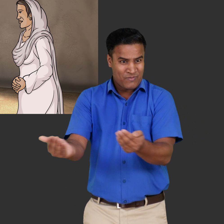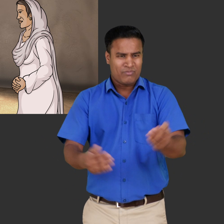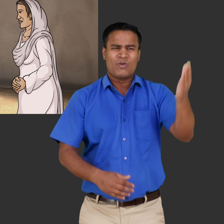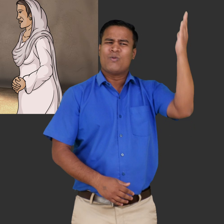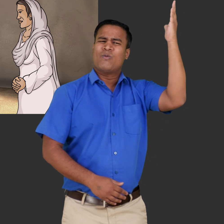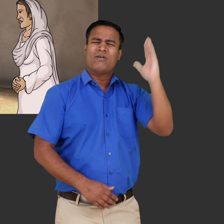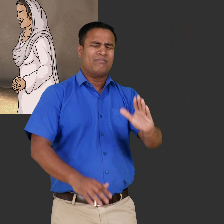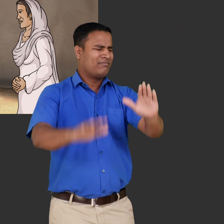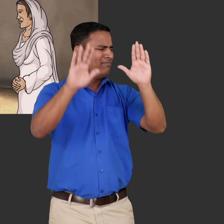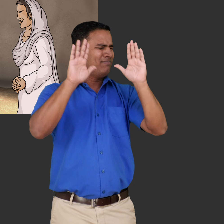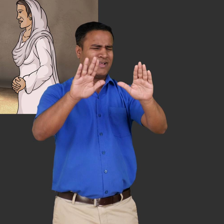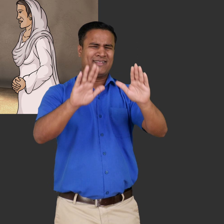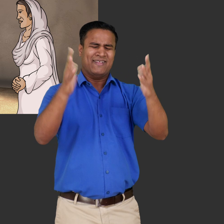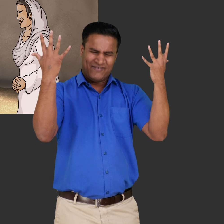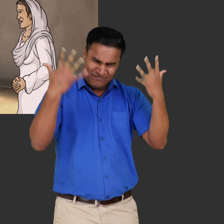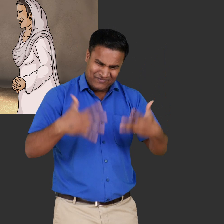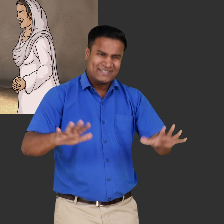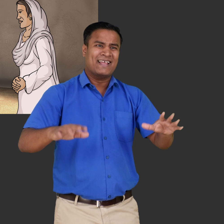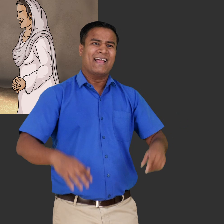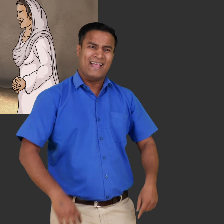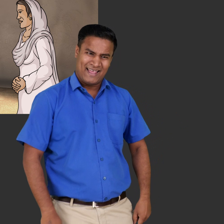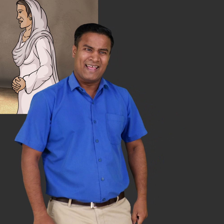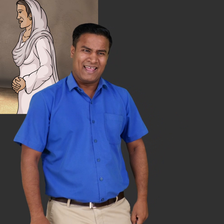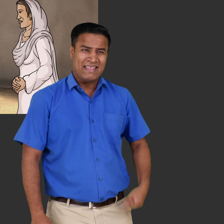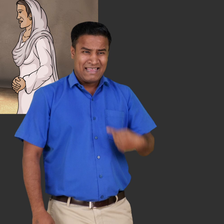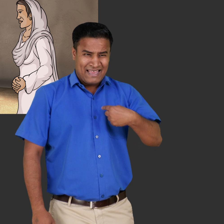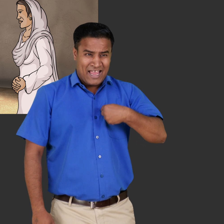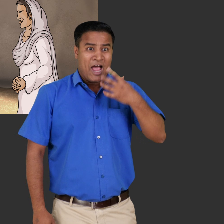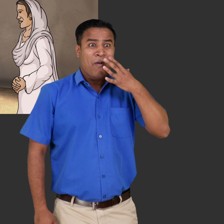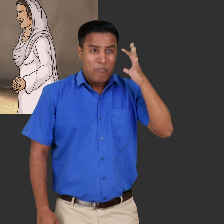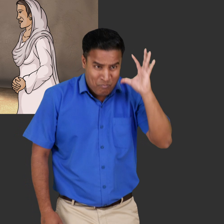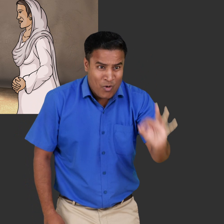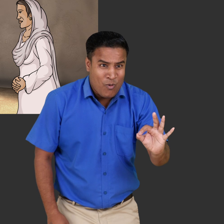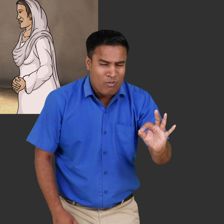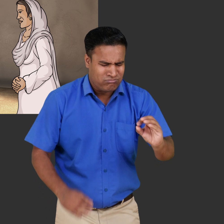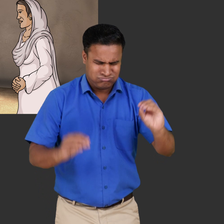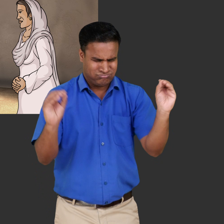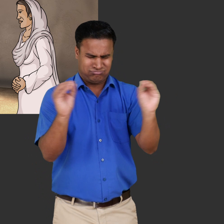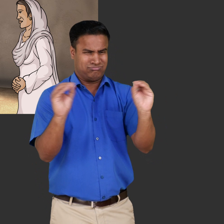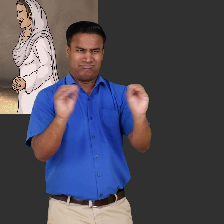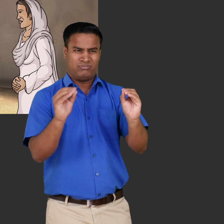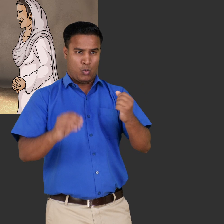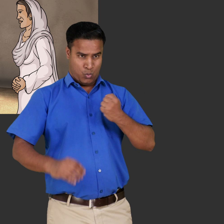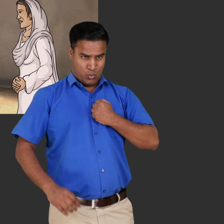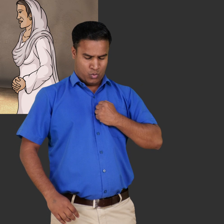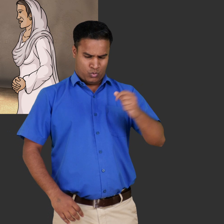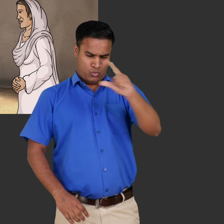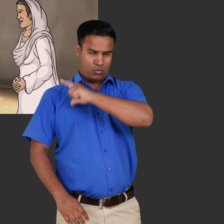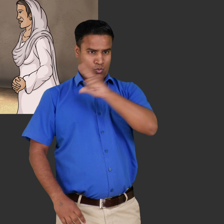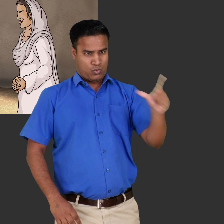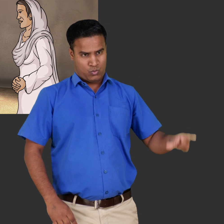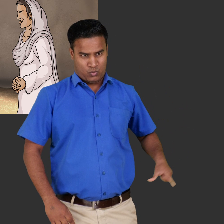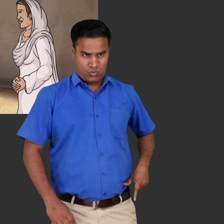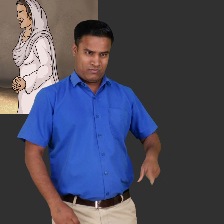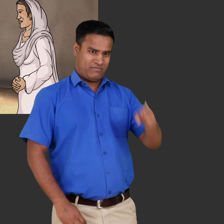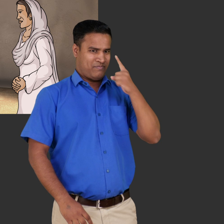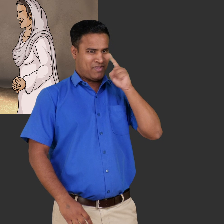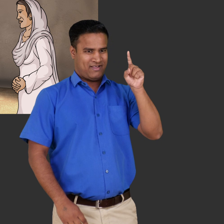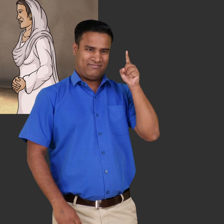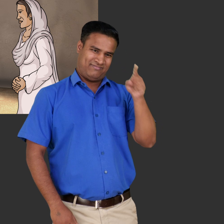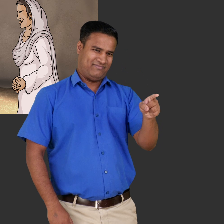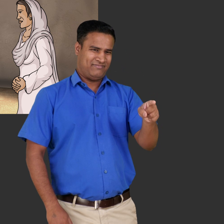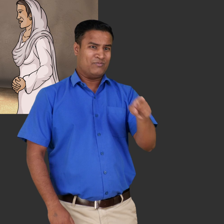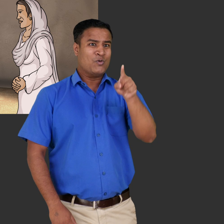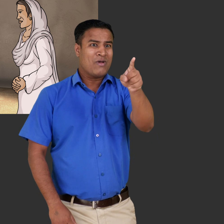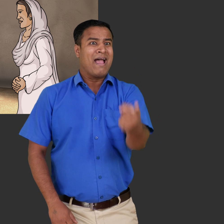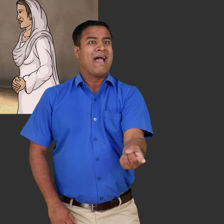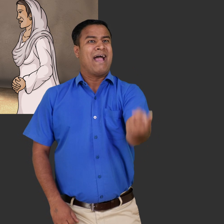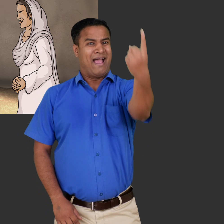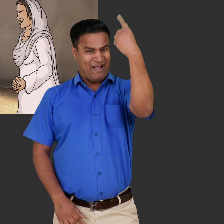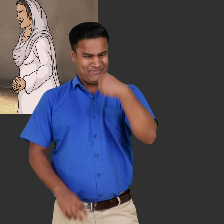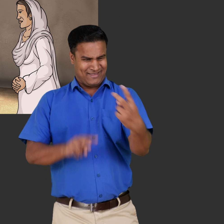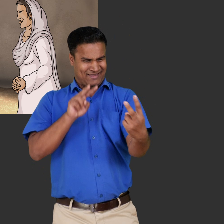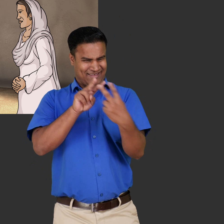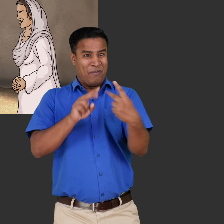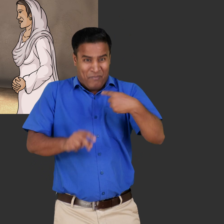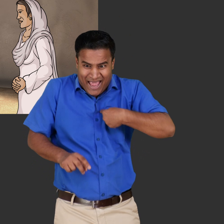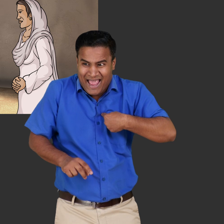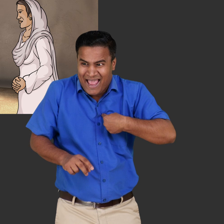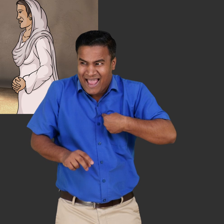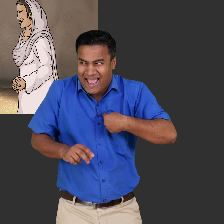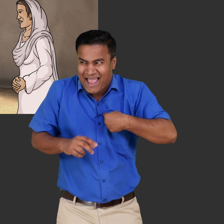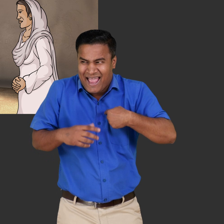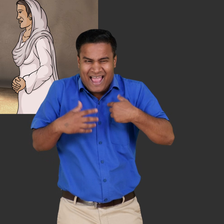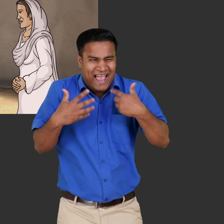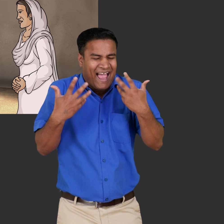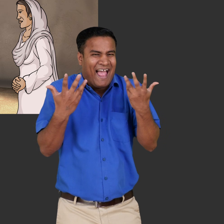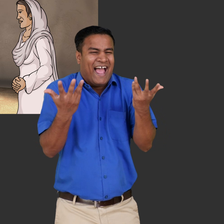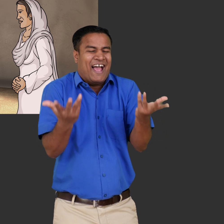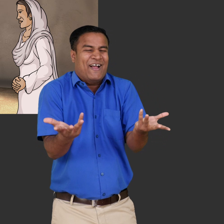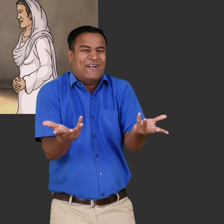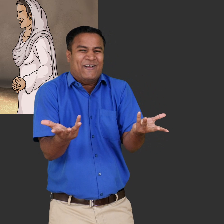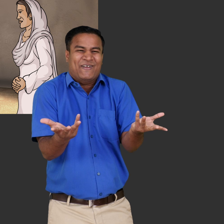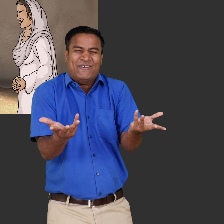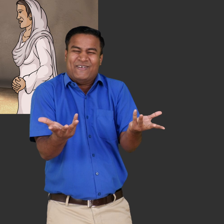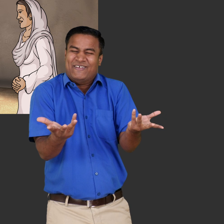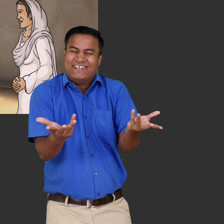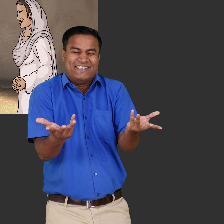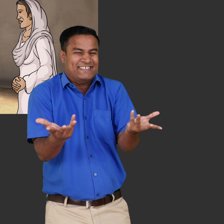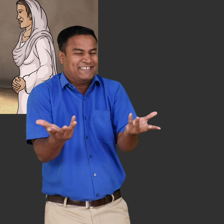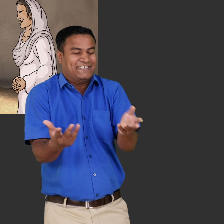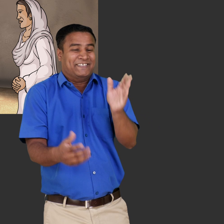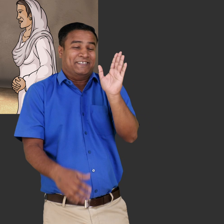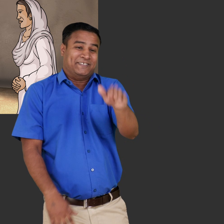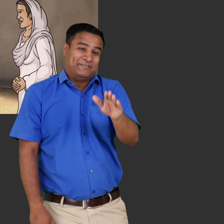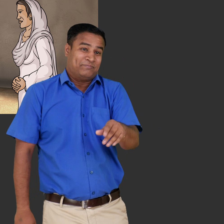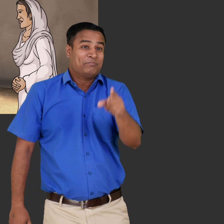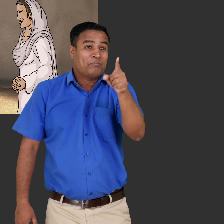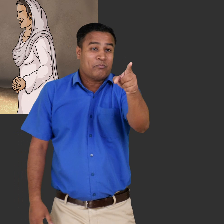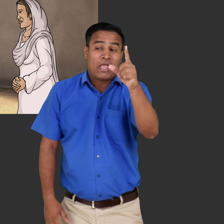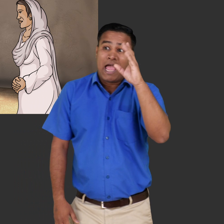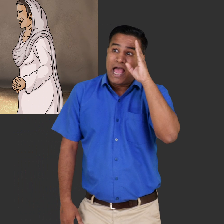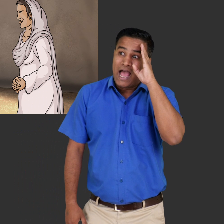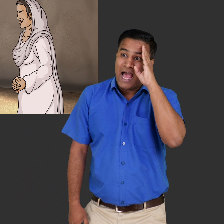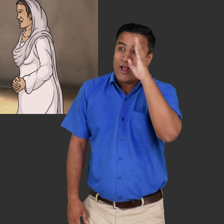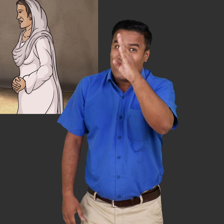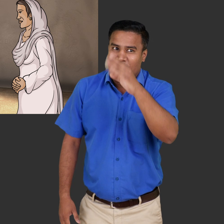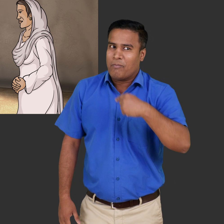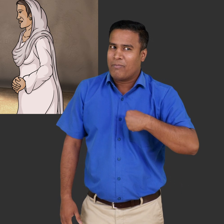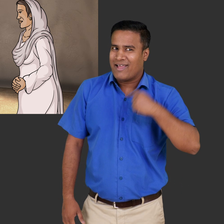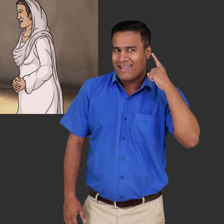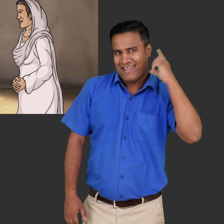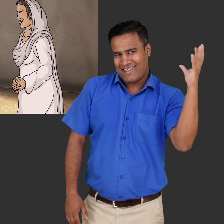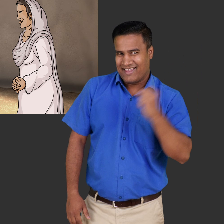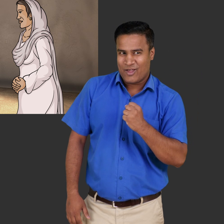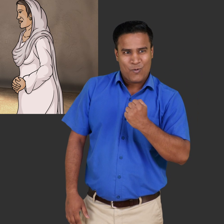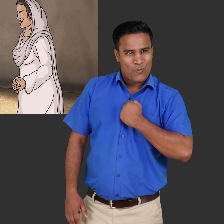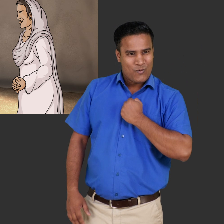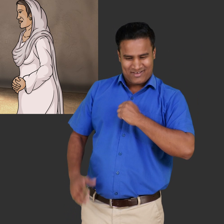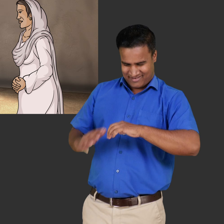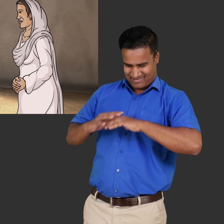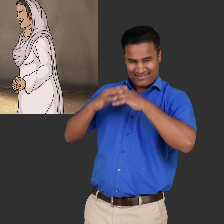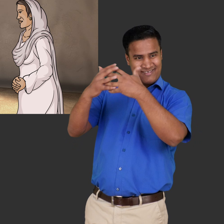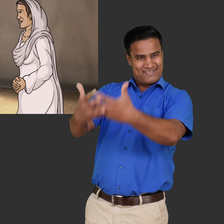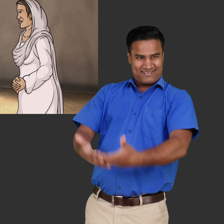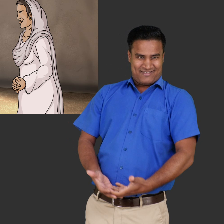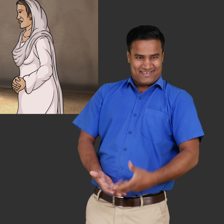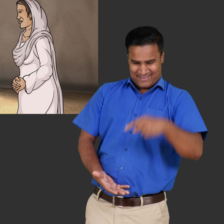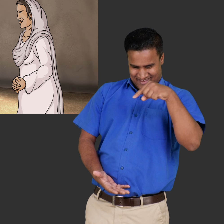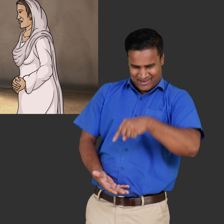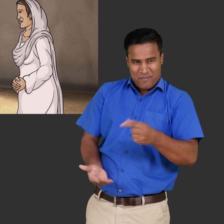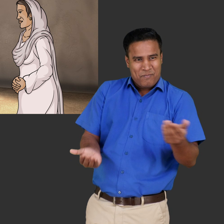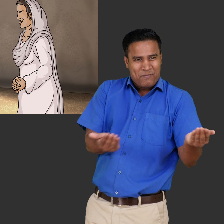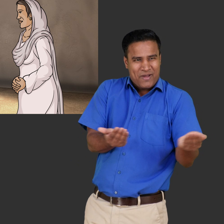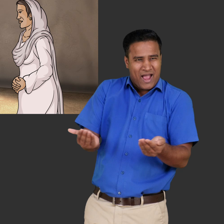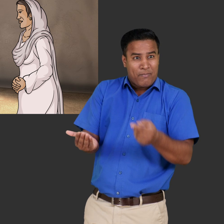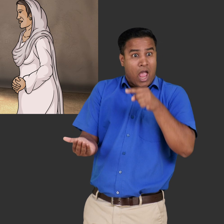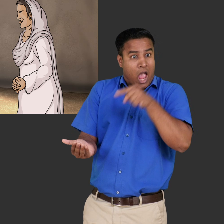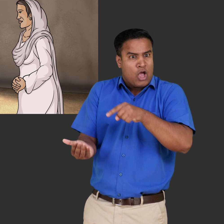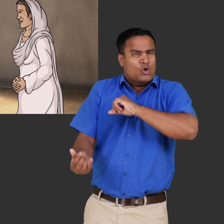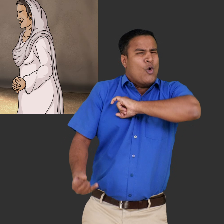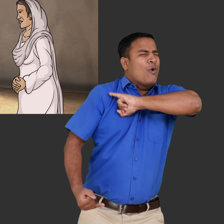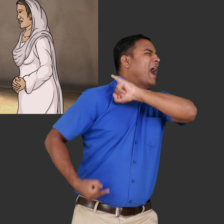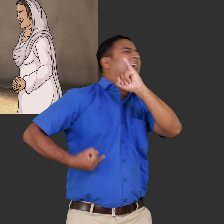And why am I so honored, that the mother of my Lord should come to me?